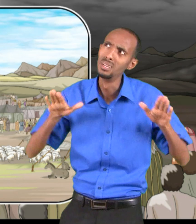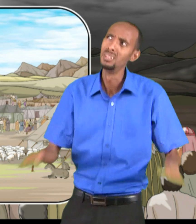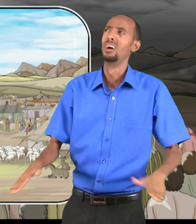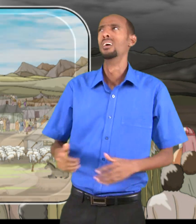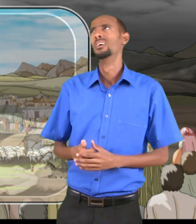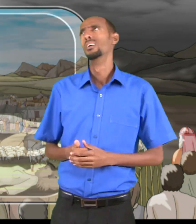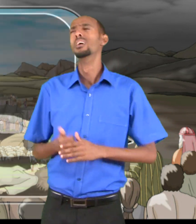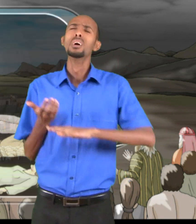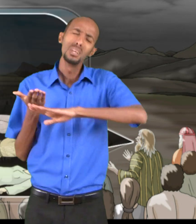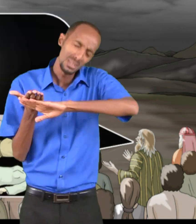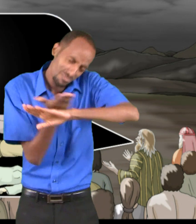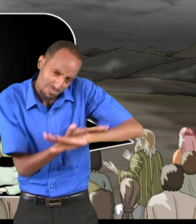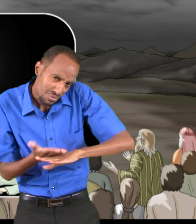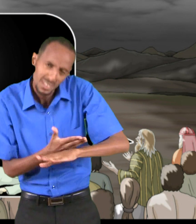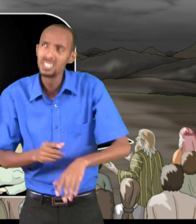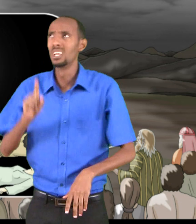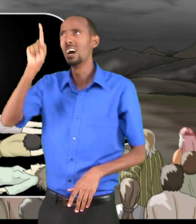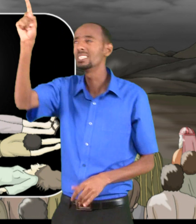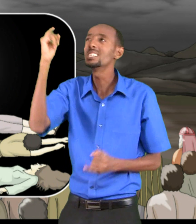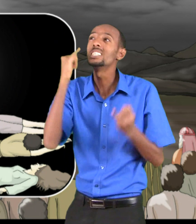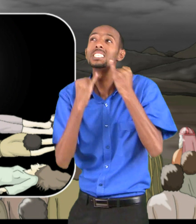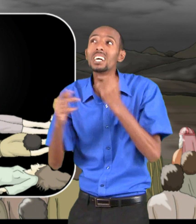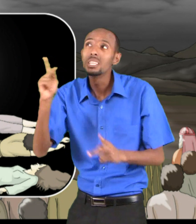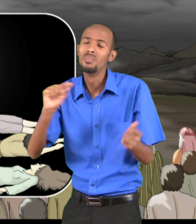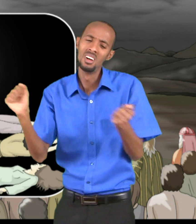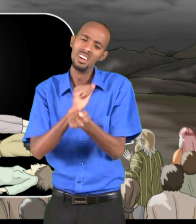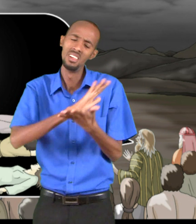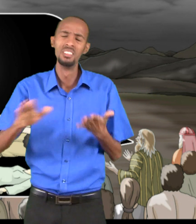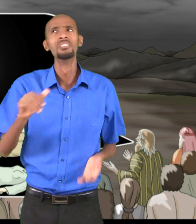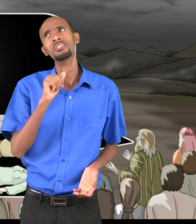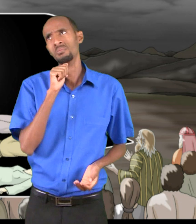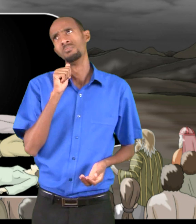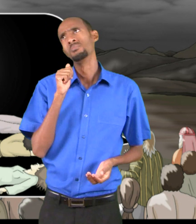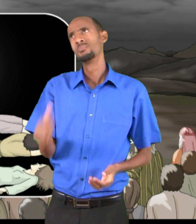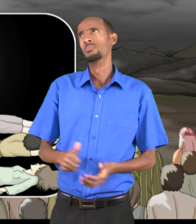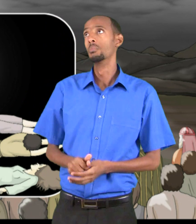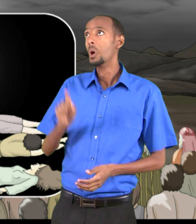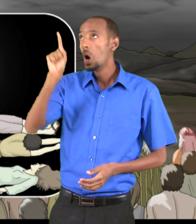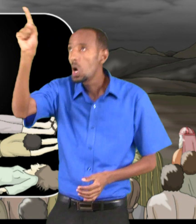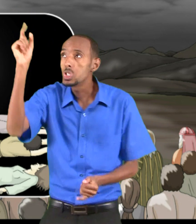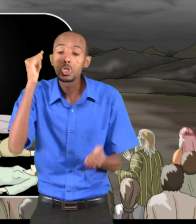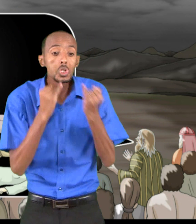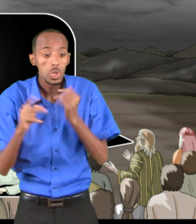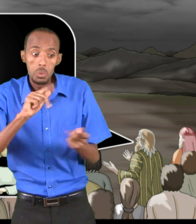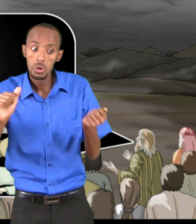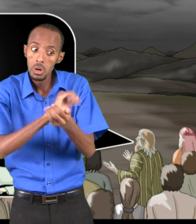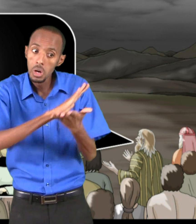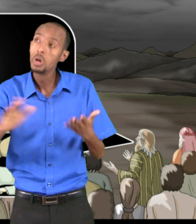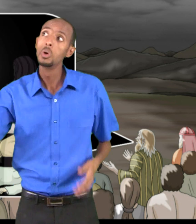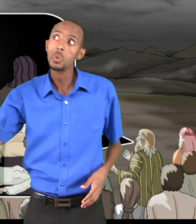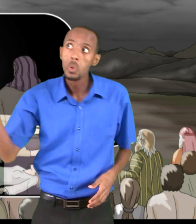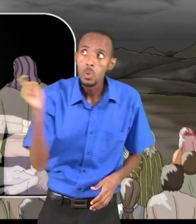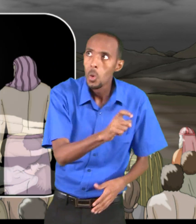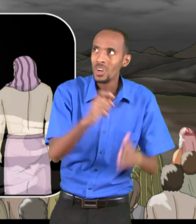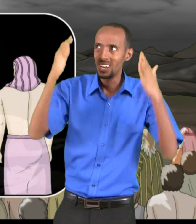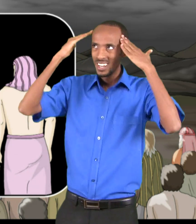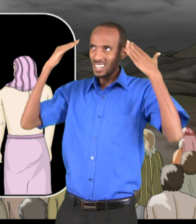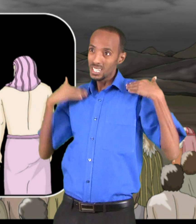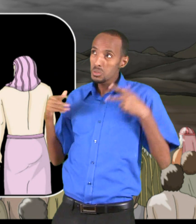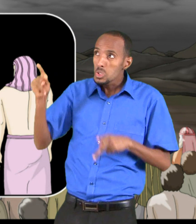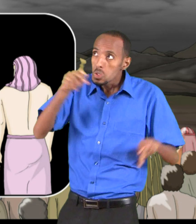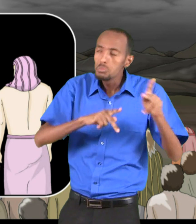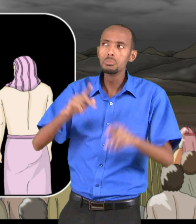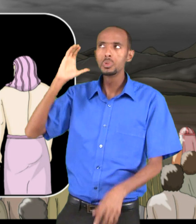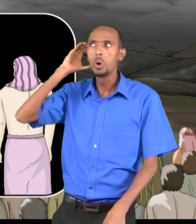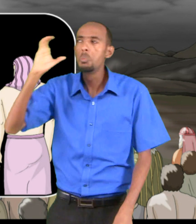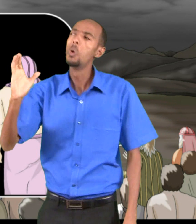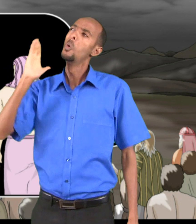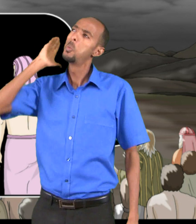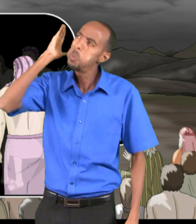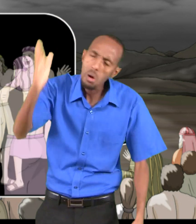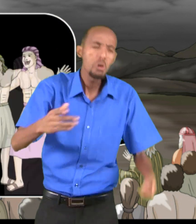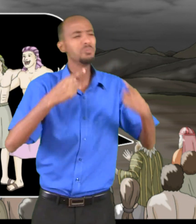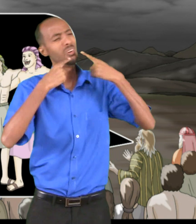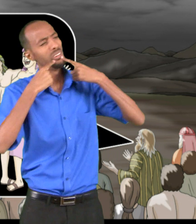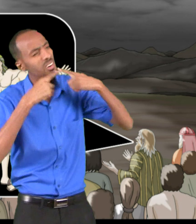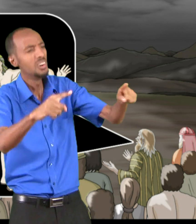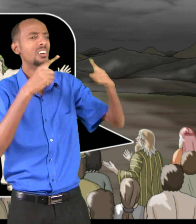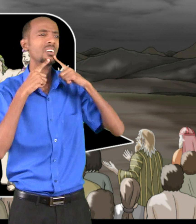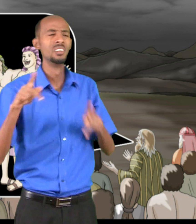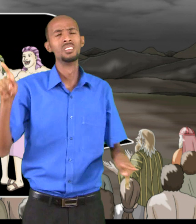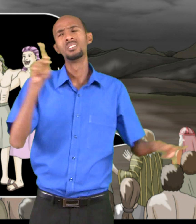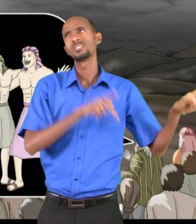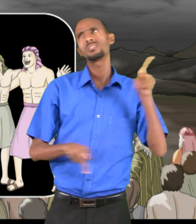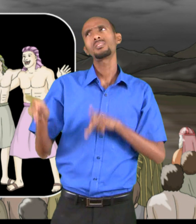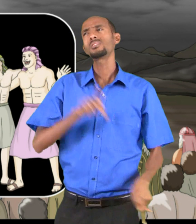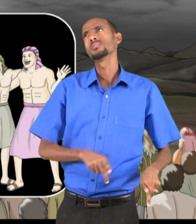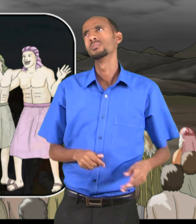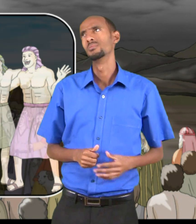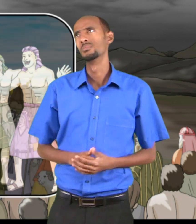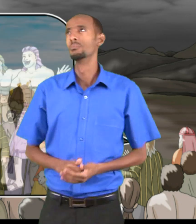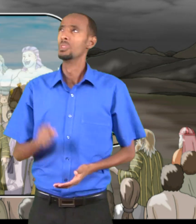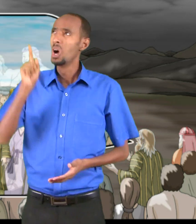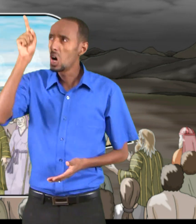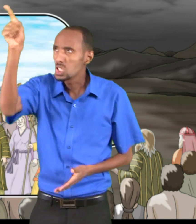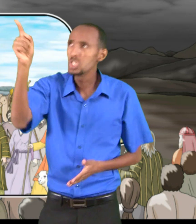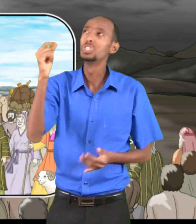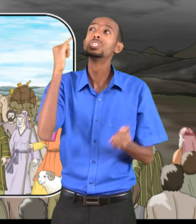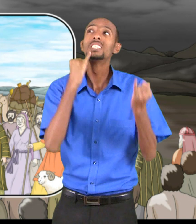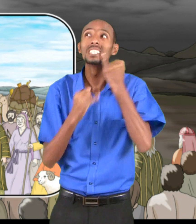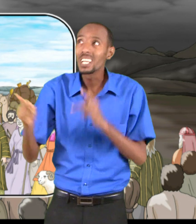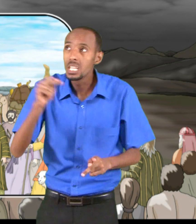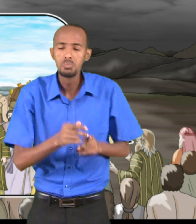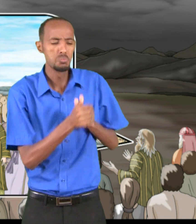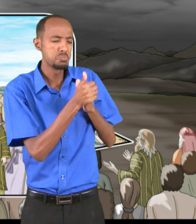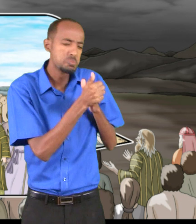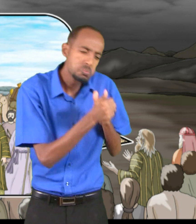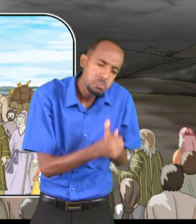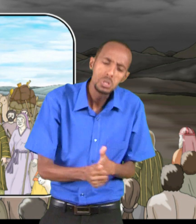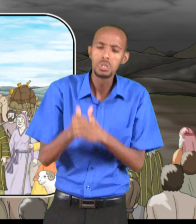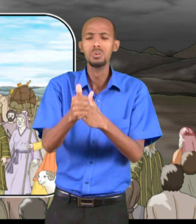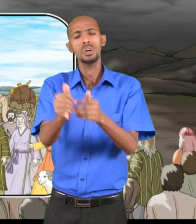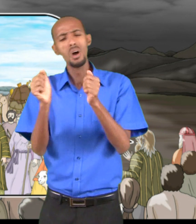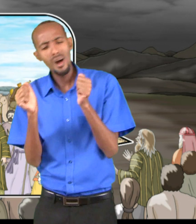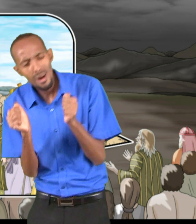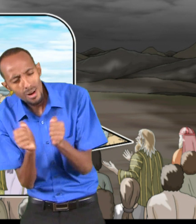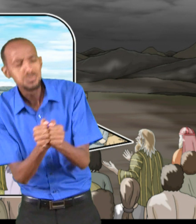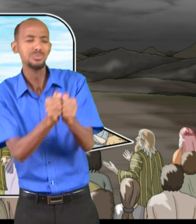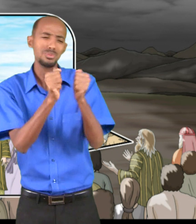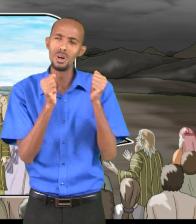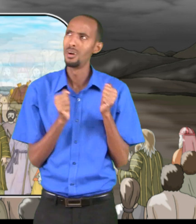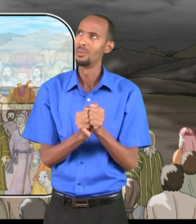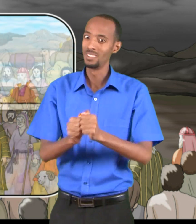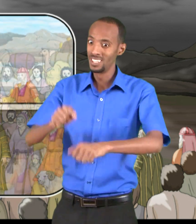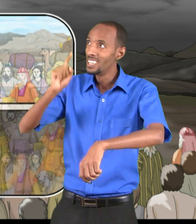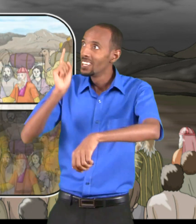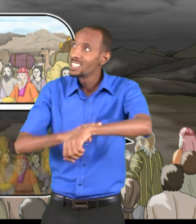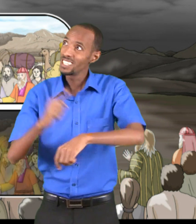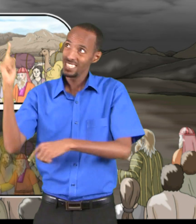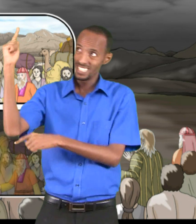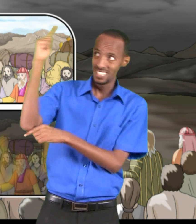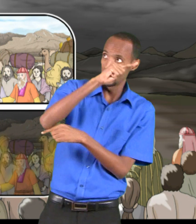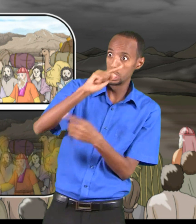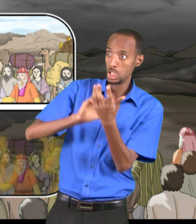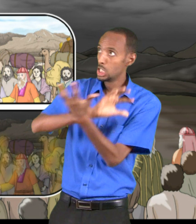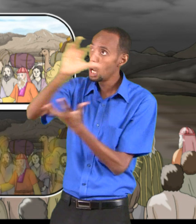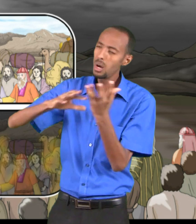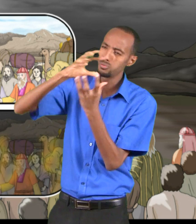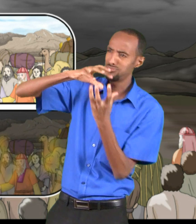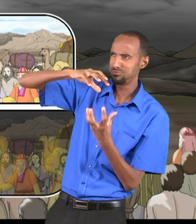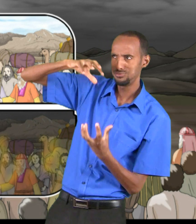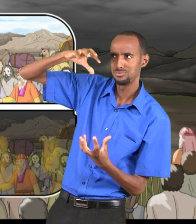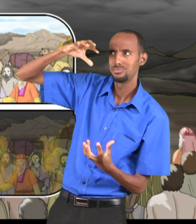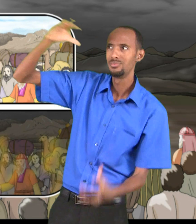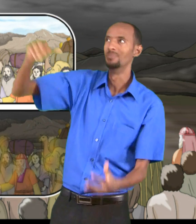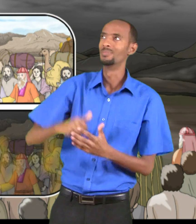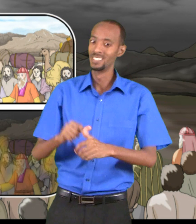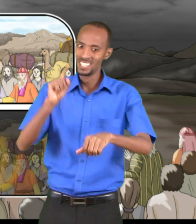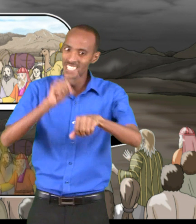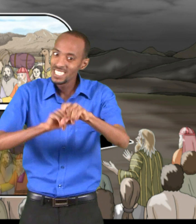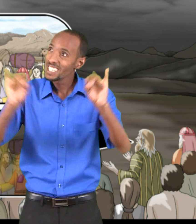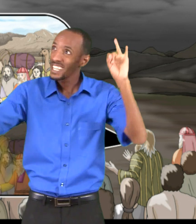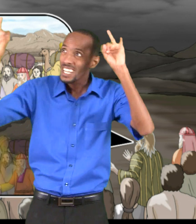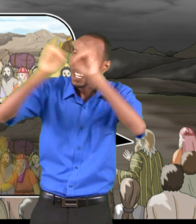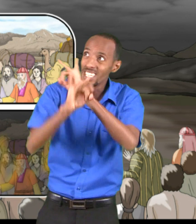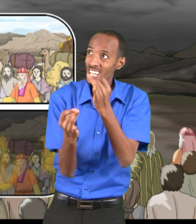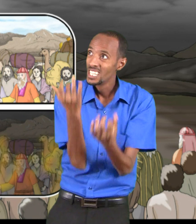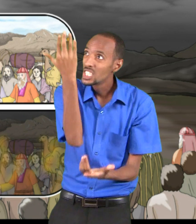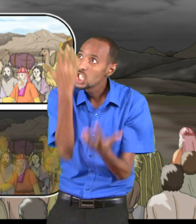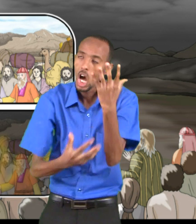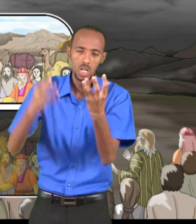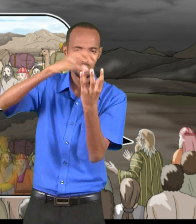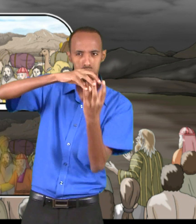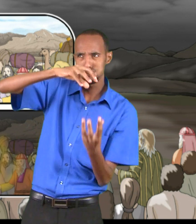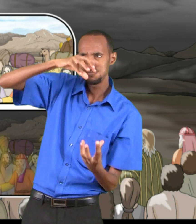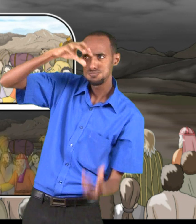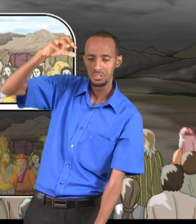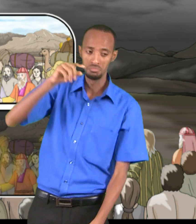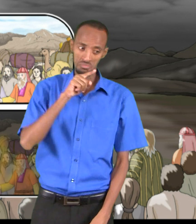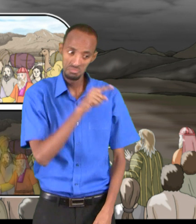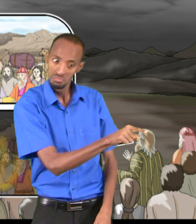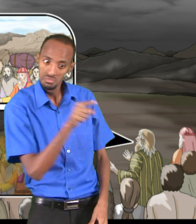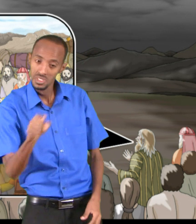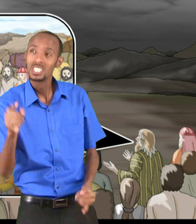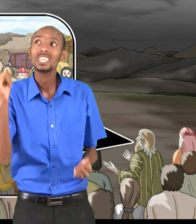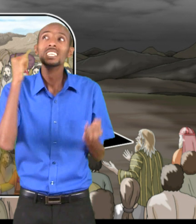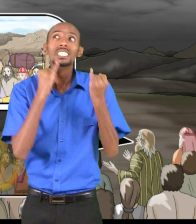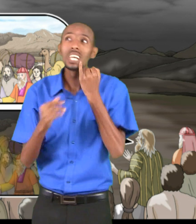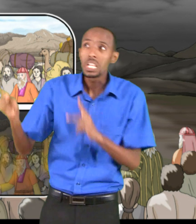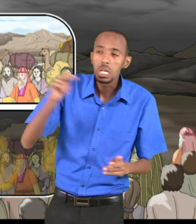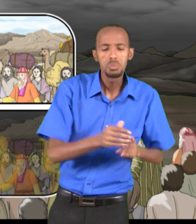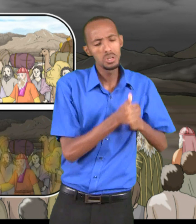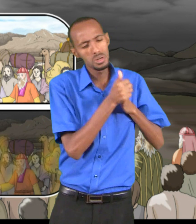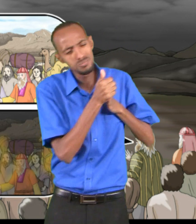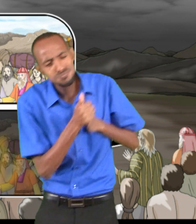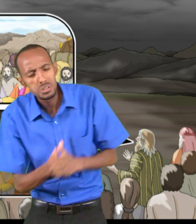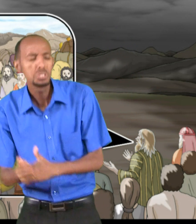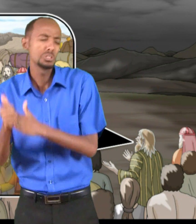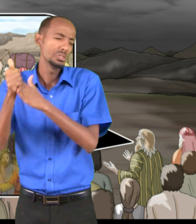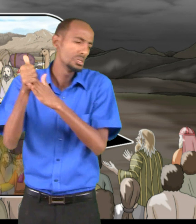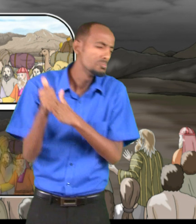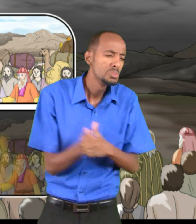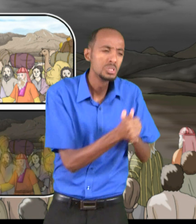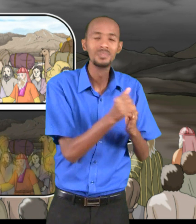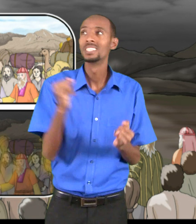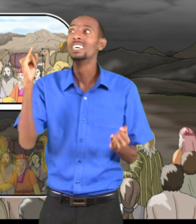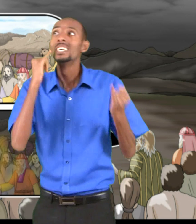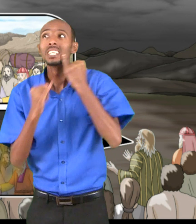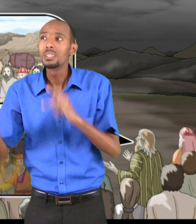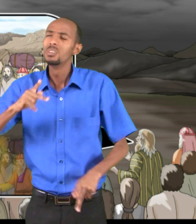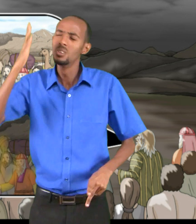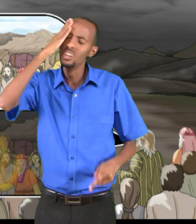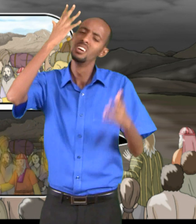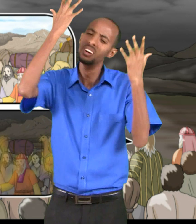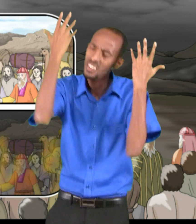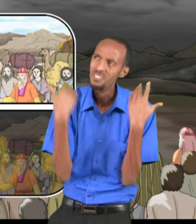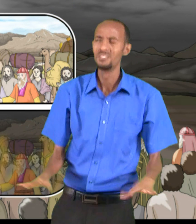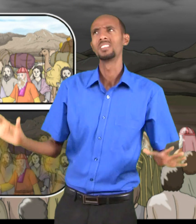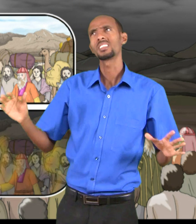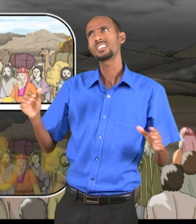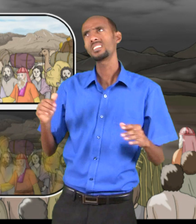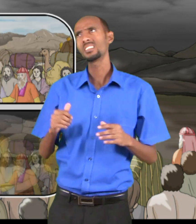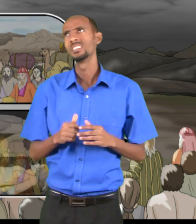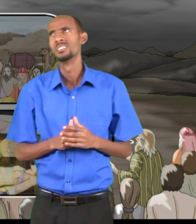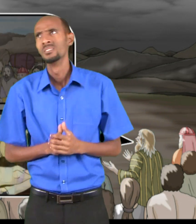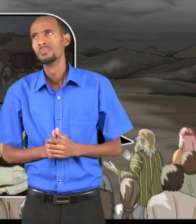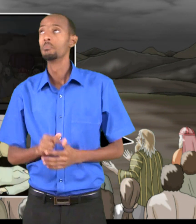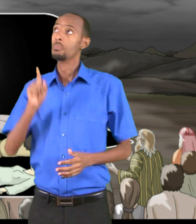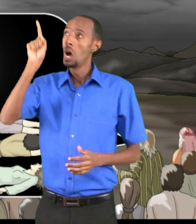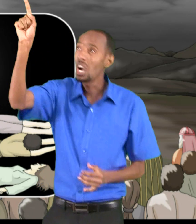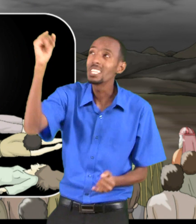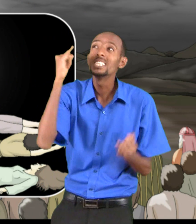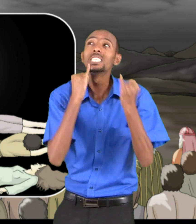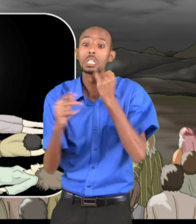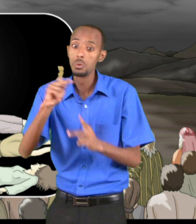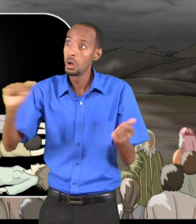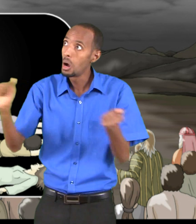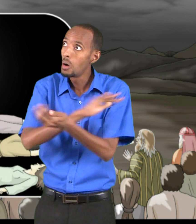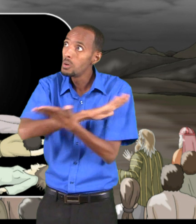They have already heard that You, O LORD, are in the midst of this people, that You, O LORD, have been seen face to face, that Your cloud stands over them, and that You go before them in a pillar of cloud by day and a pillar of fire by night.